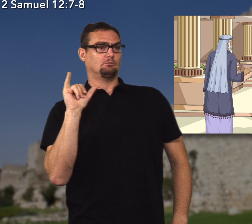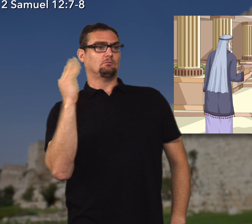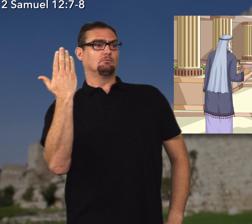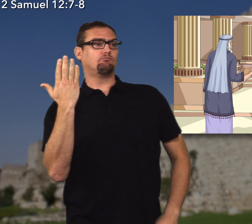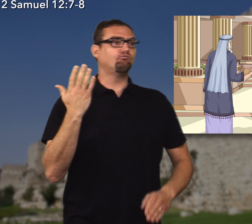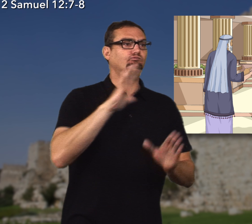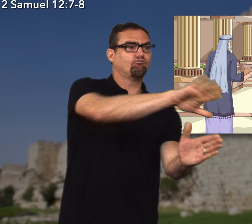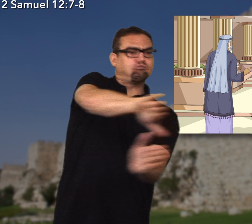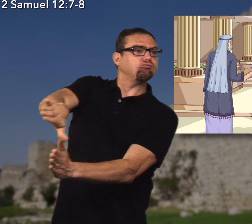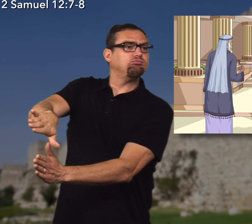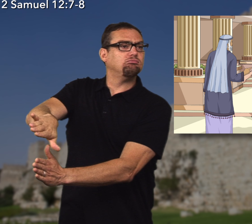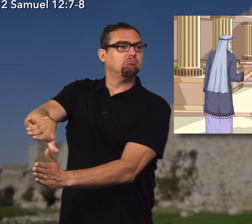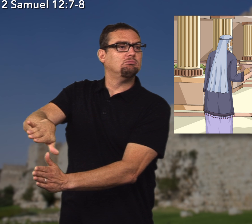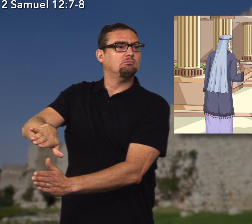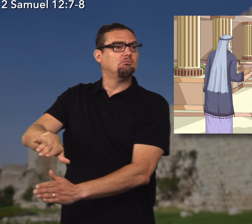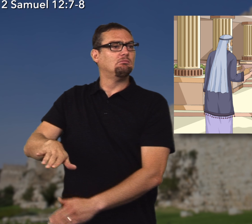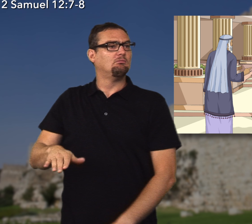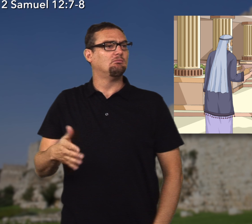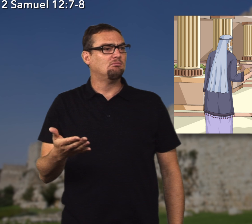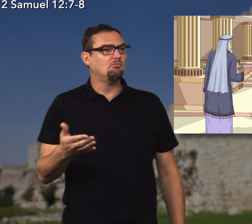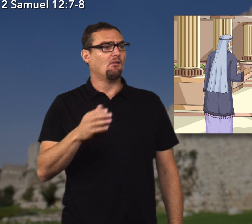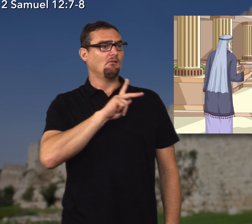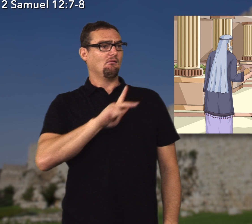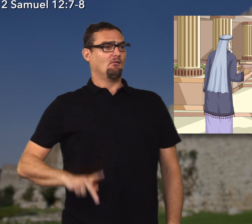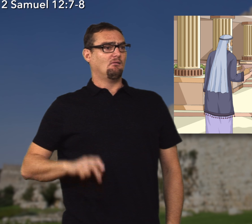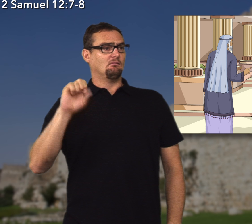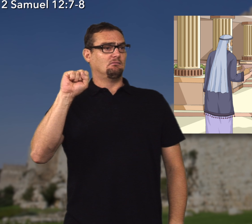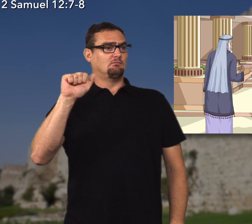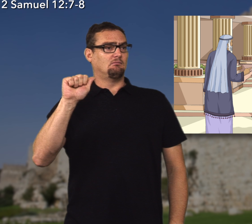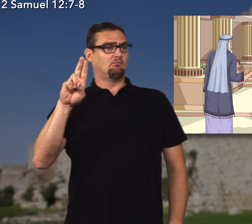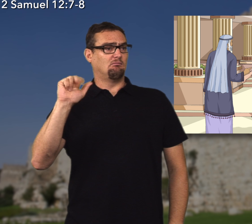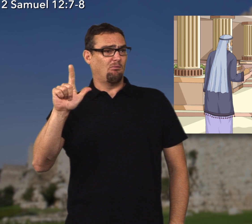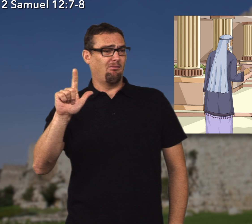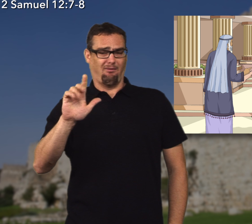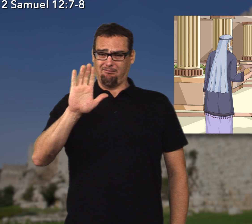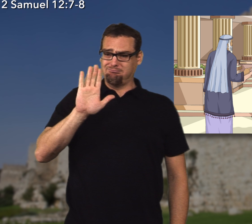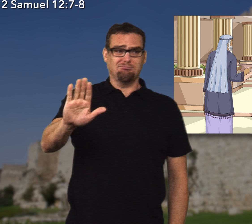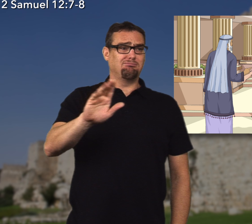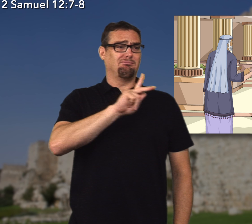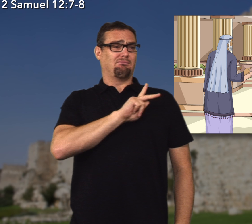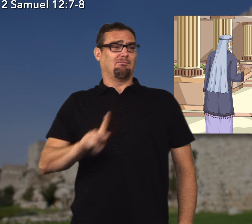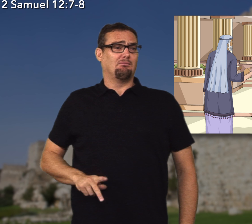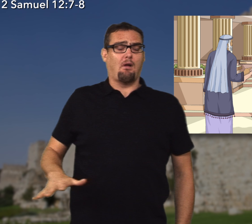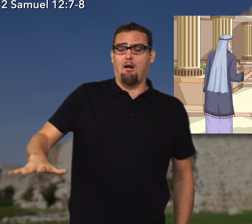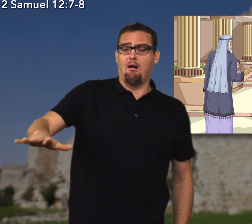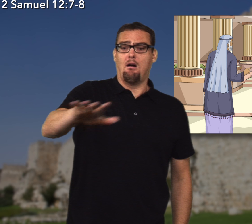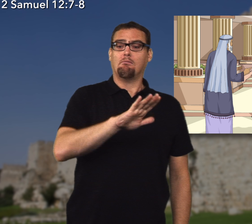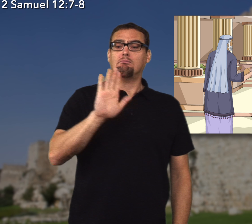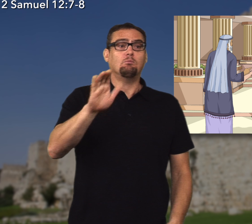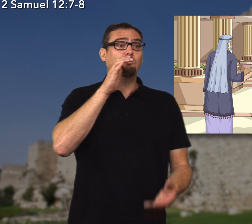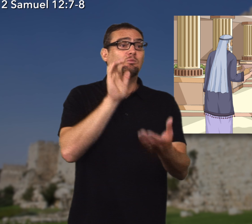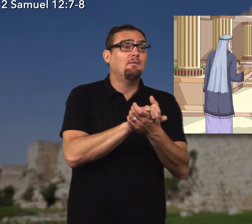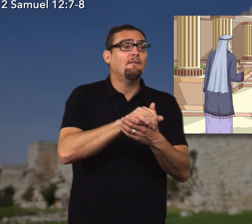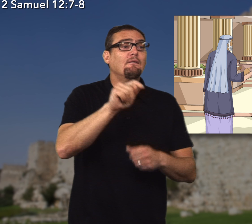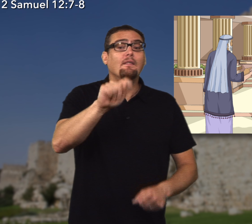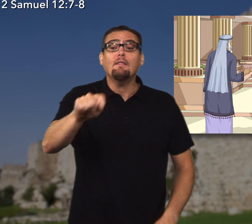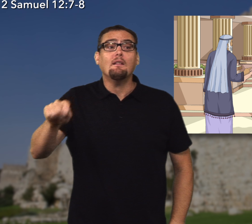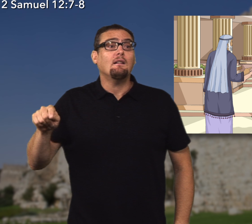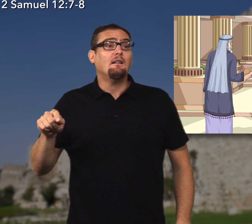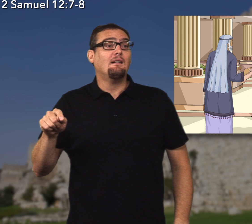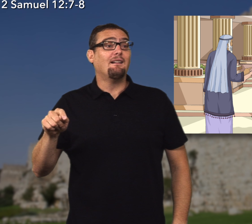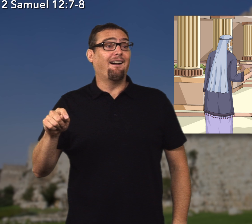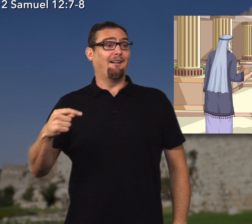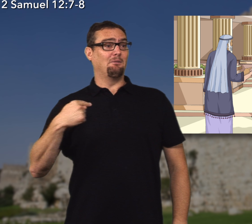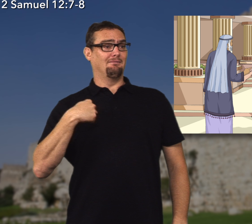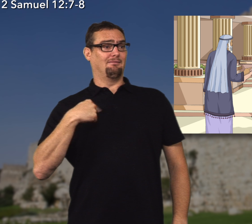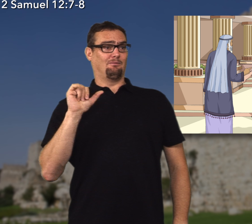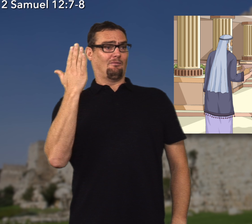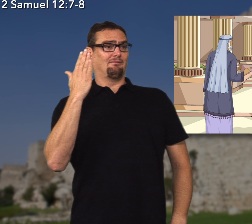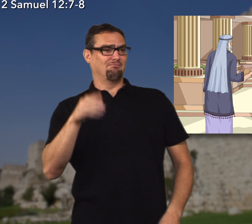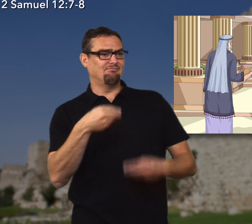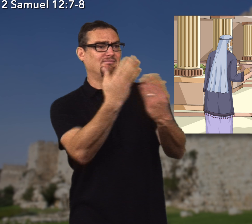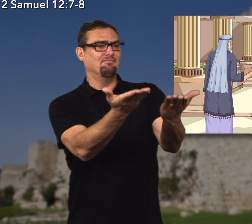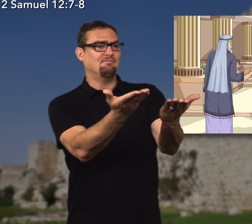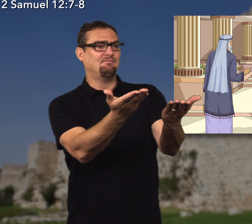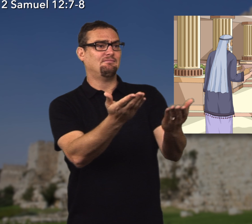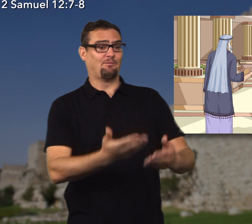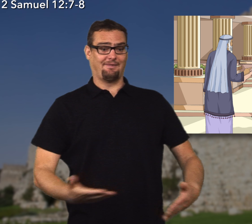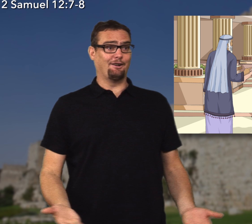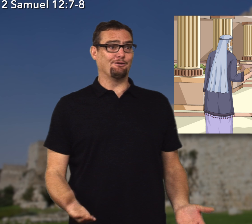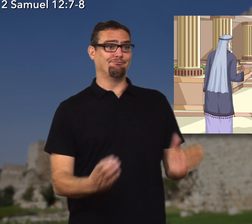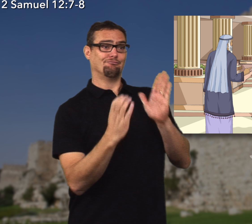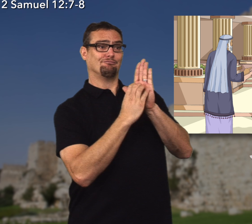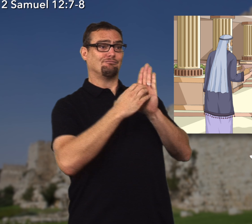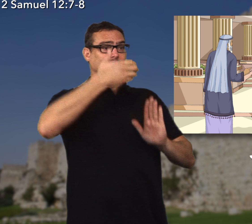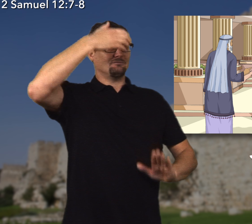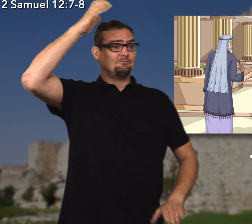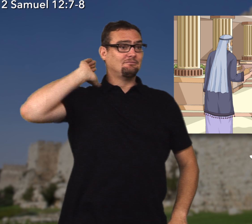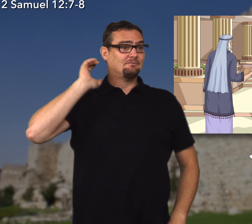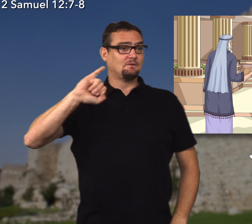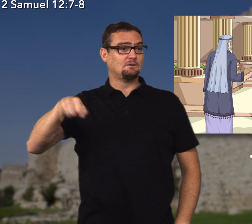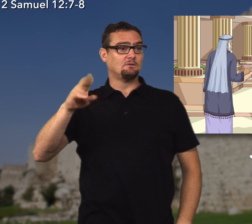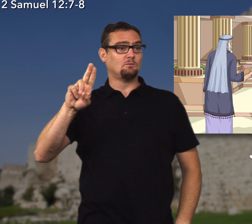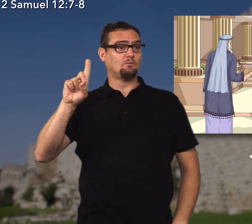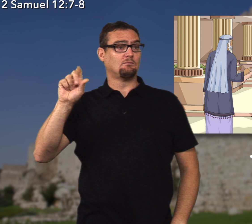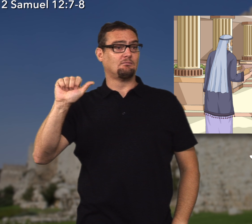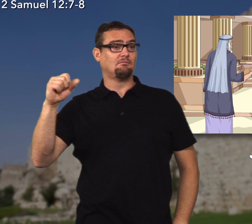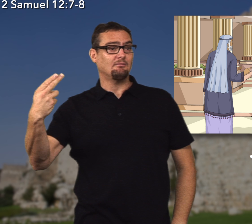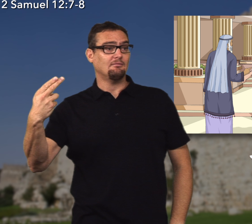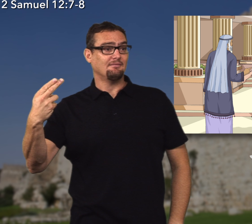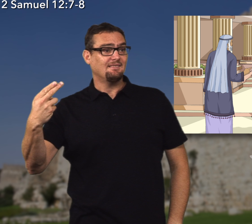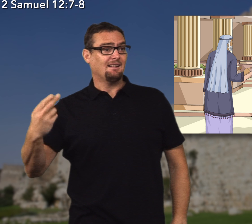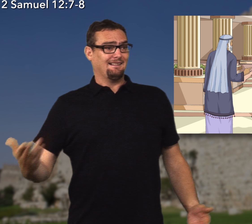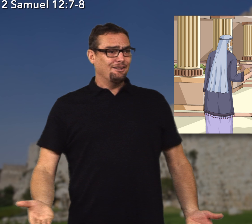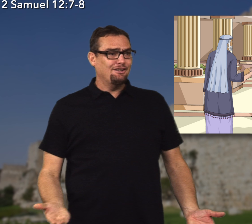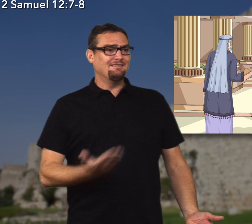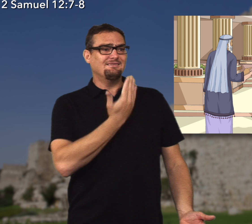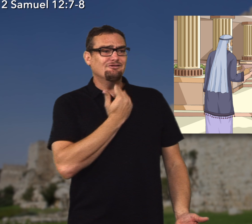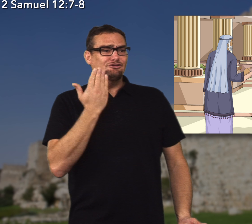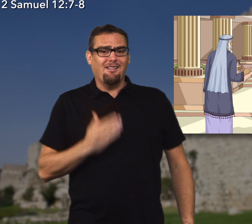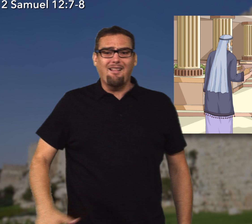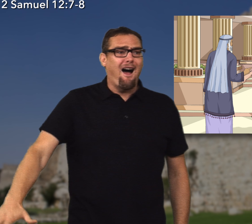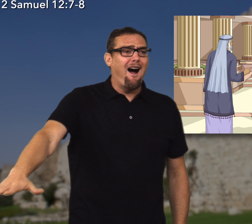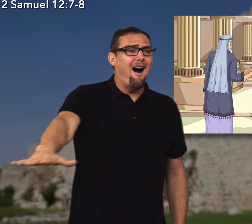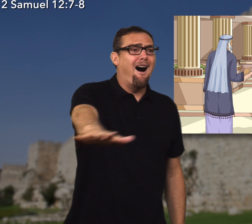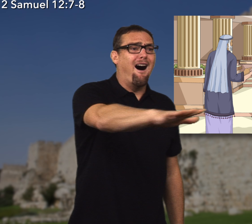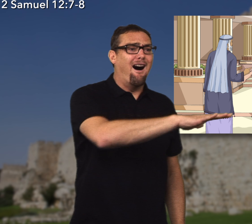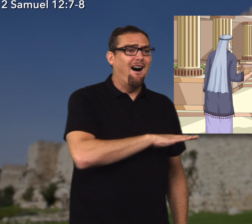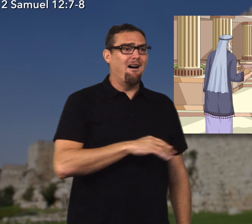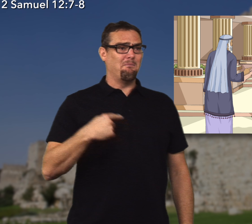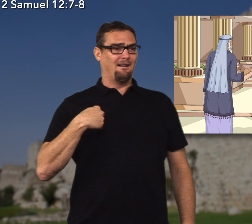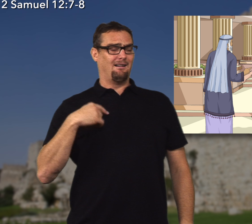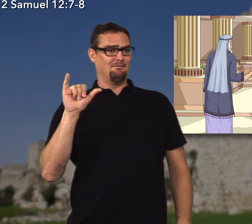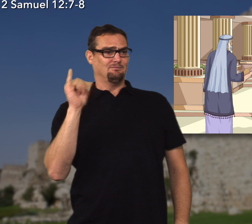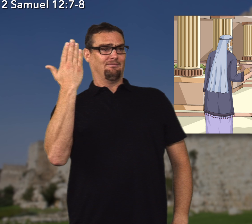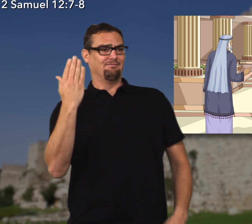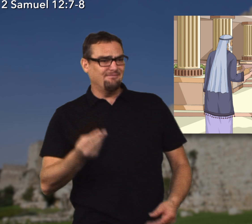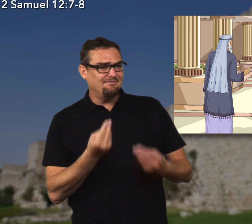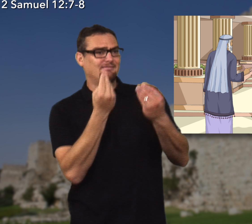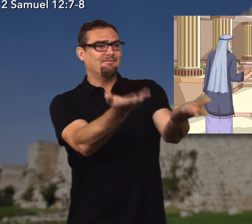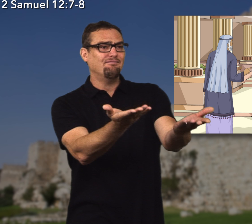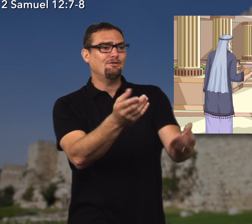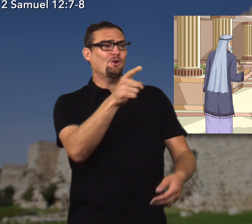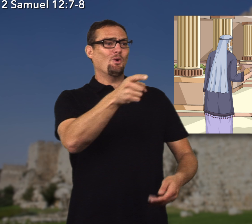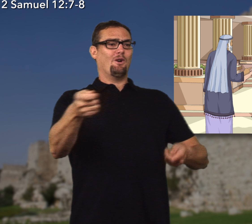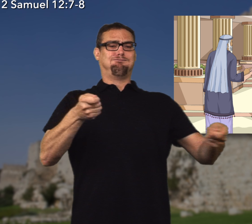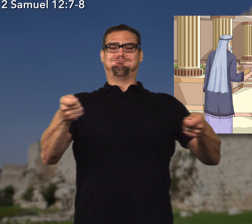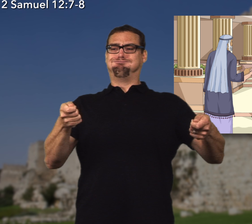I gave your master’s house to you and your master’s wives into your arms.